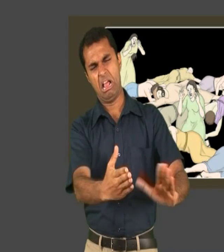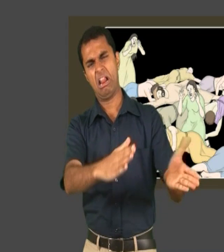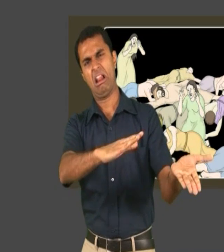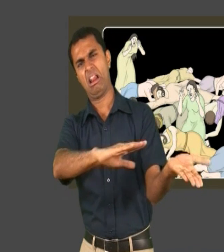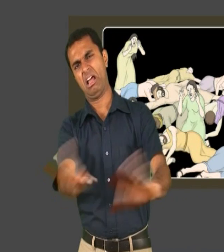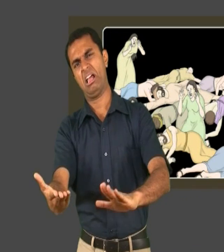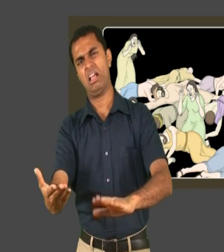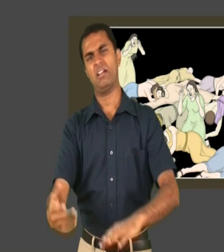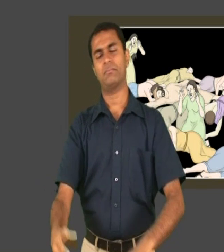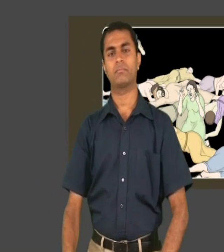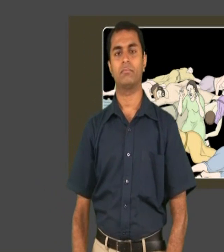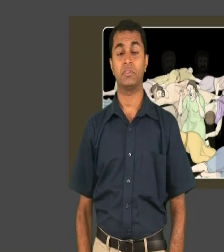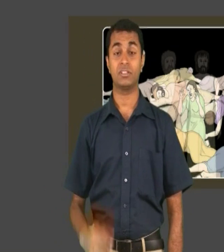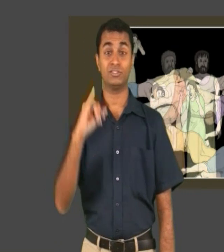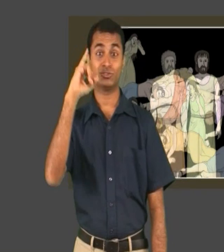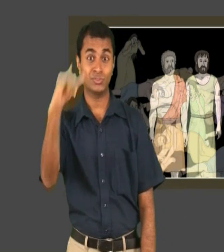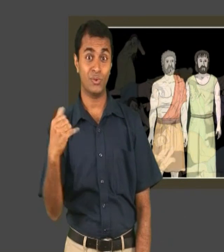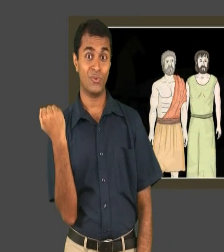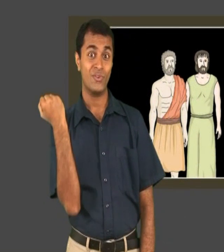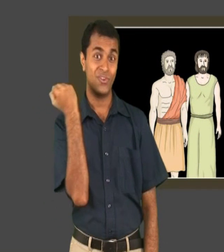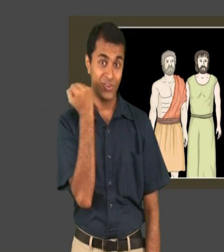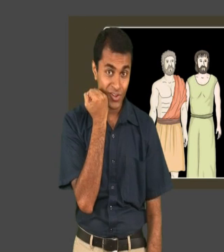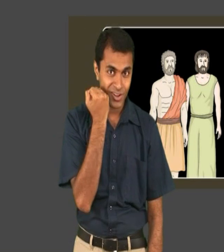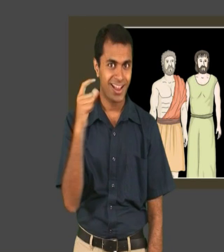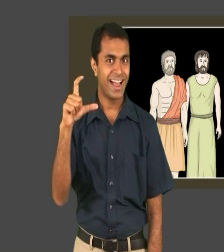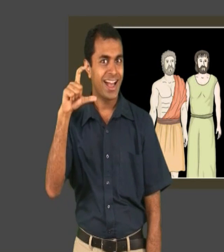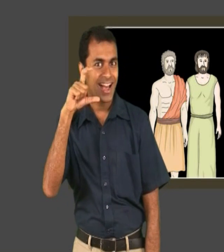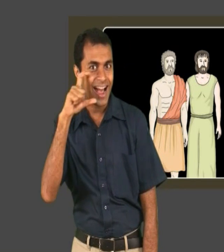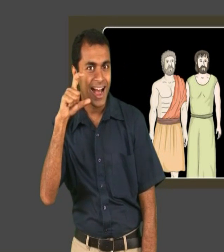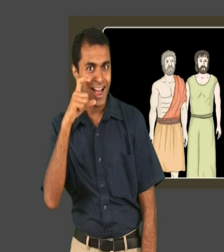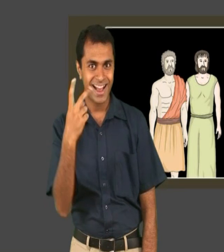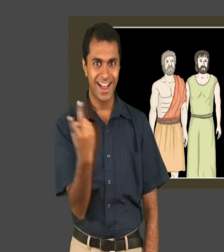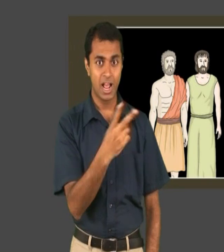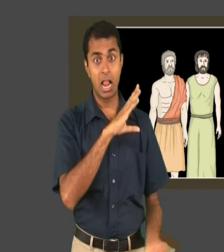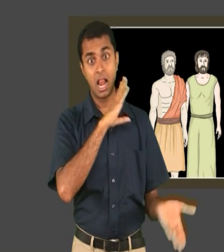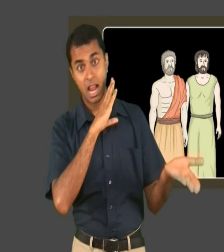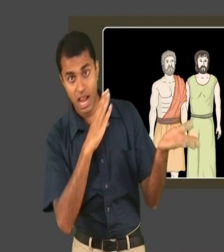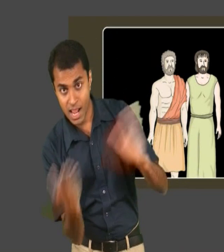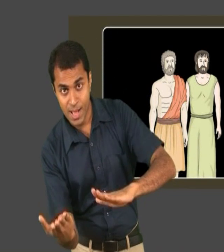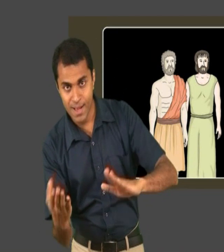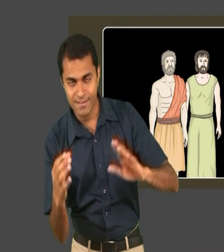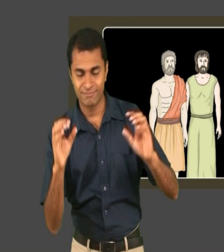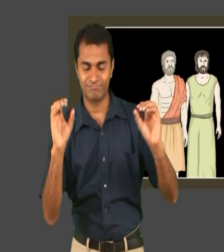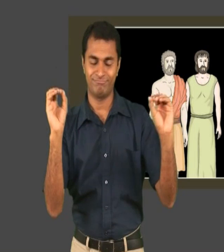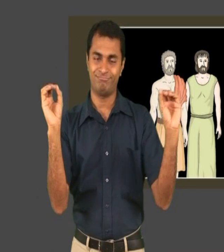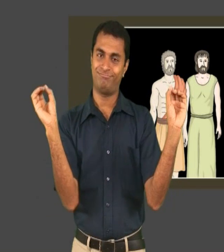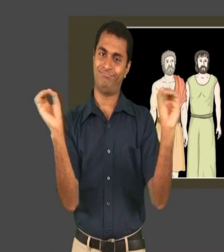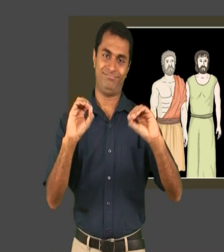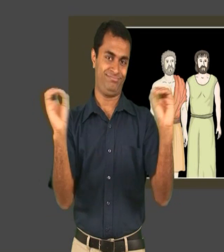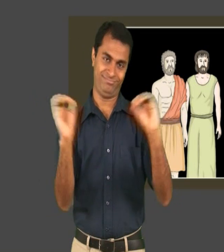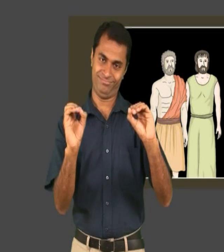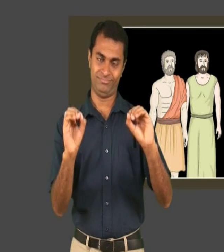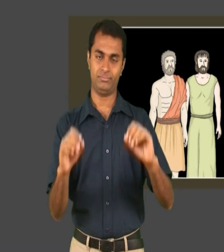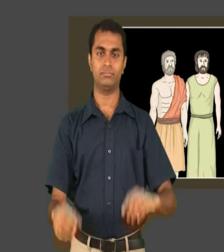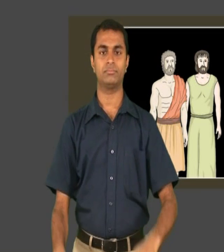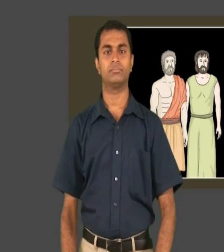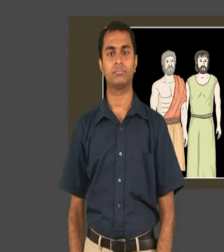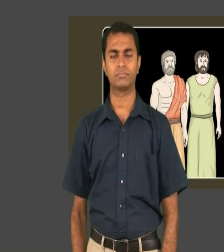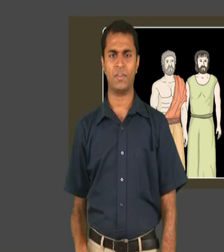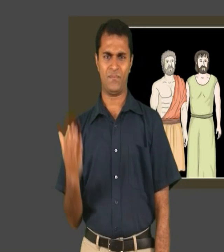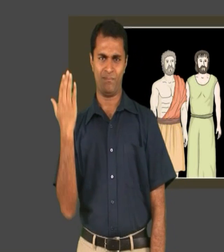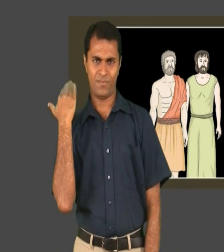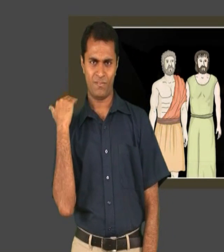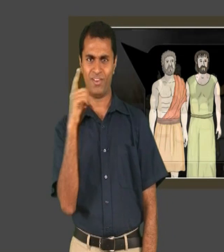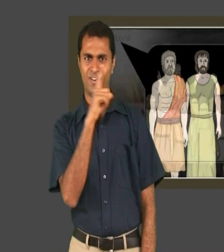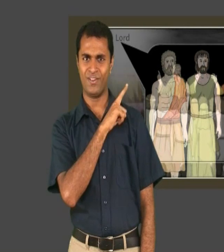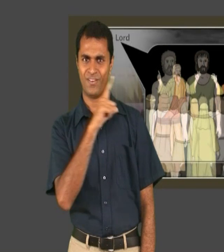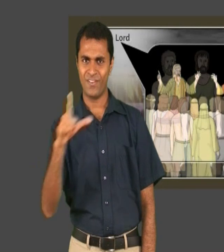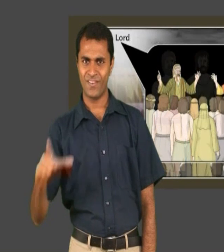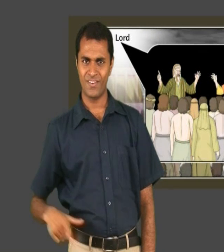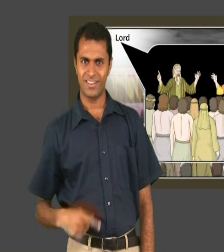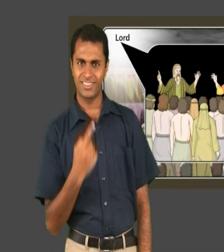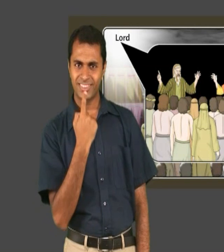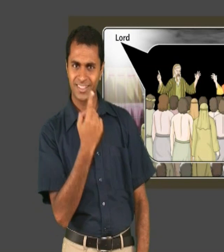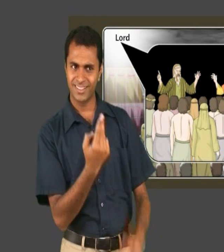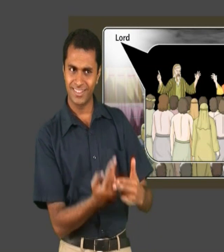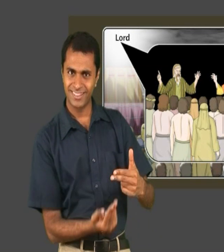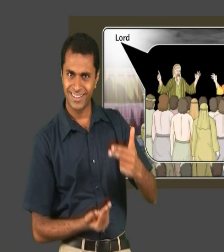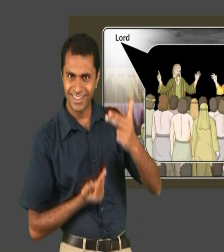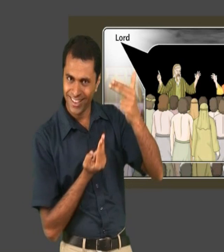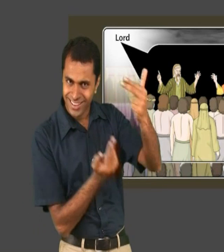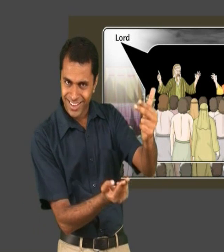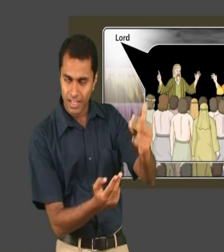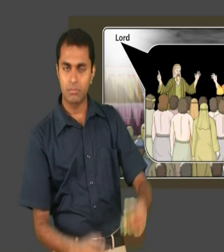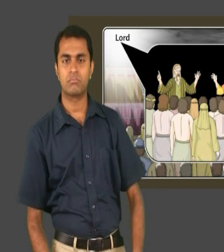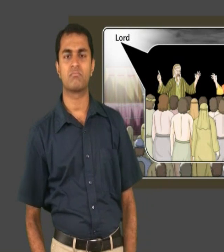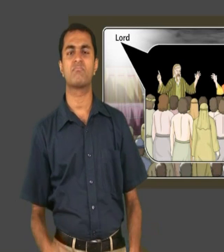Of those men who had gone to spy out the land, only Joshua son of Nun and Caleb son of Jephunneh remained alive.